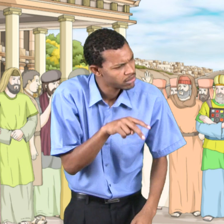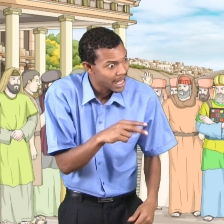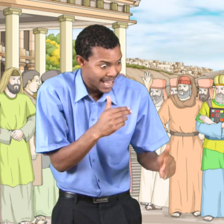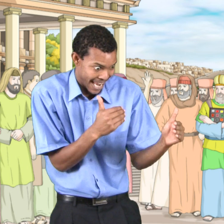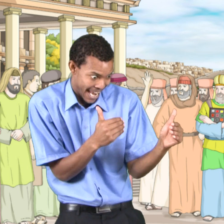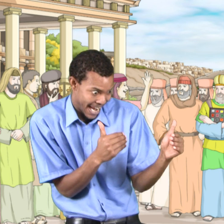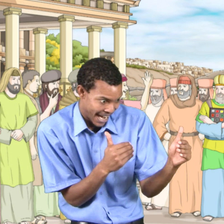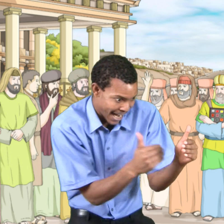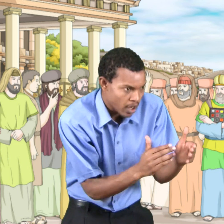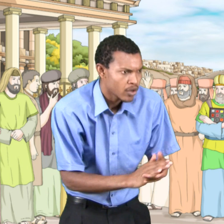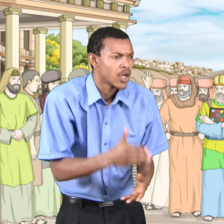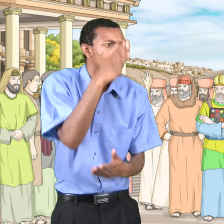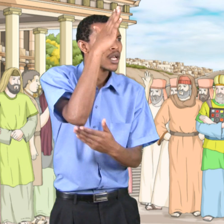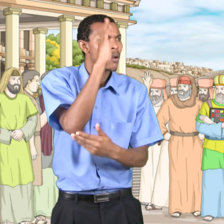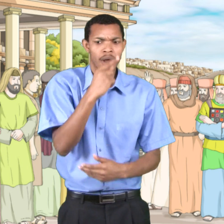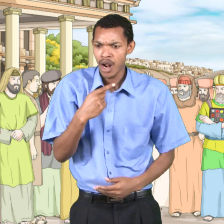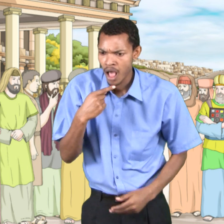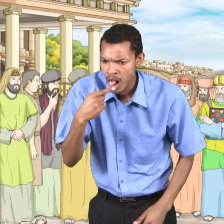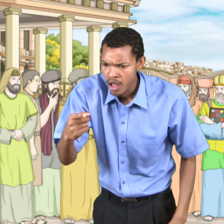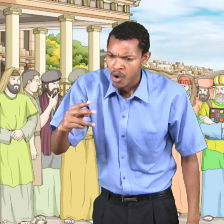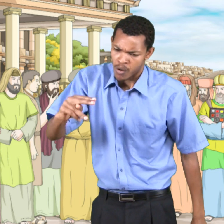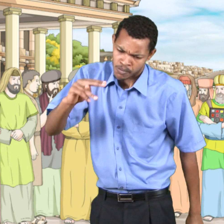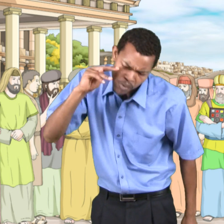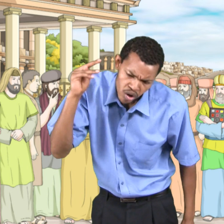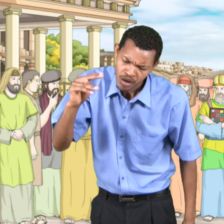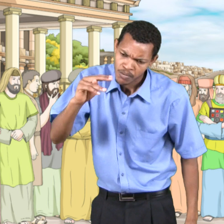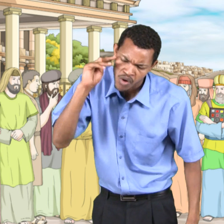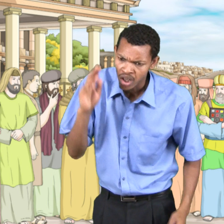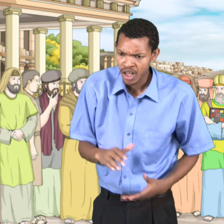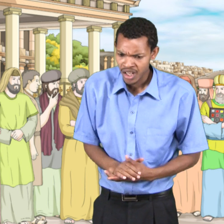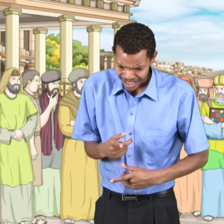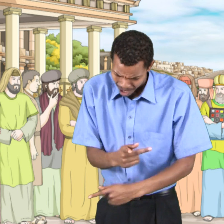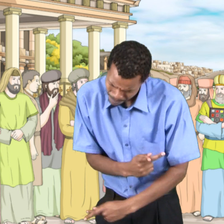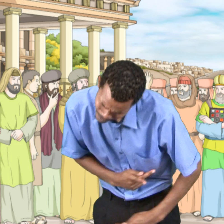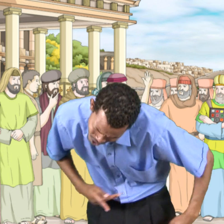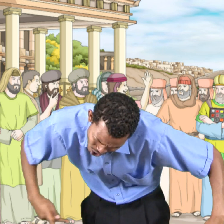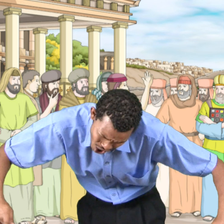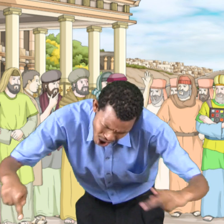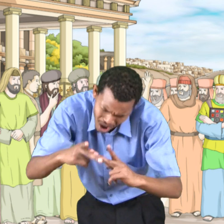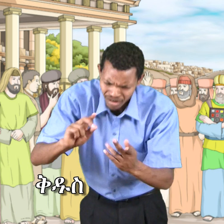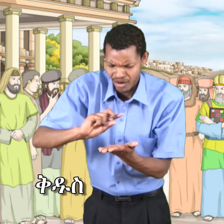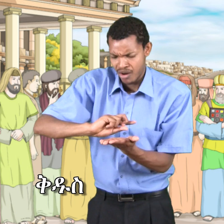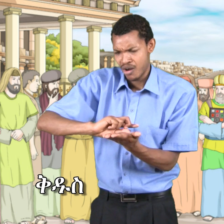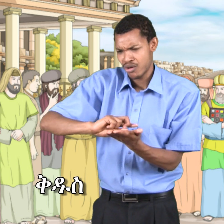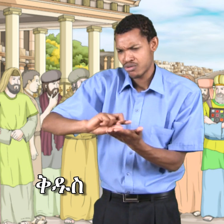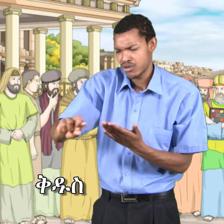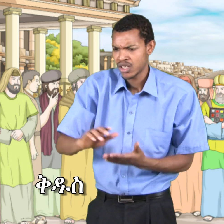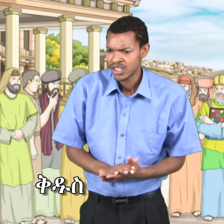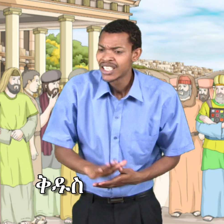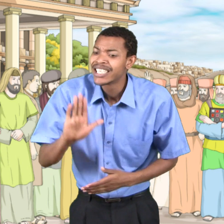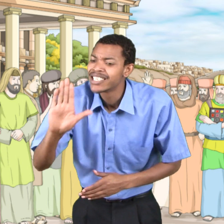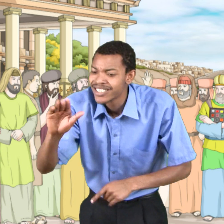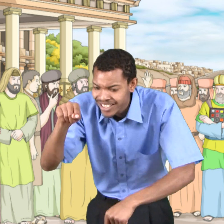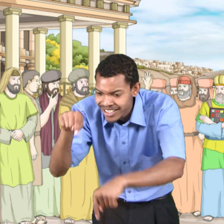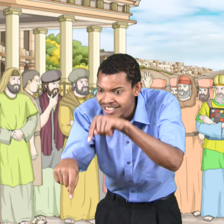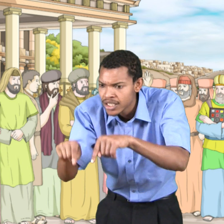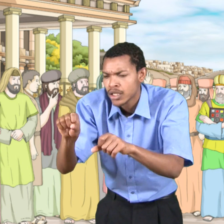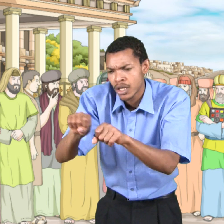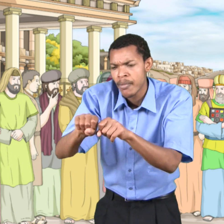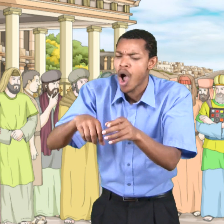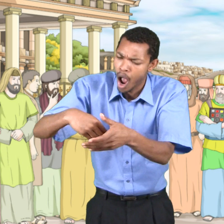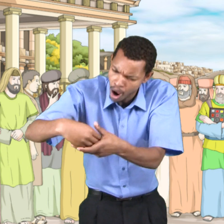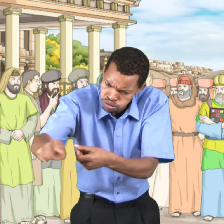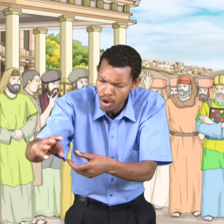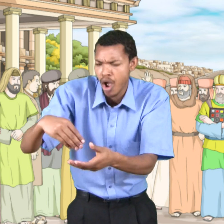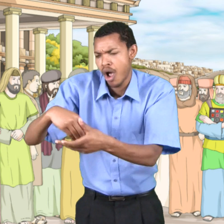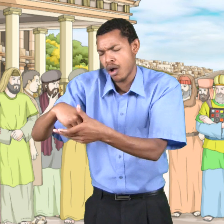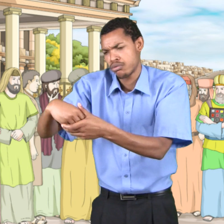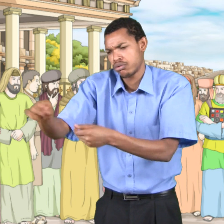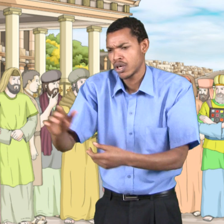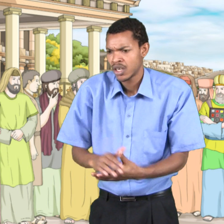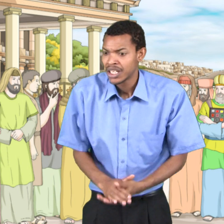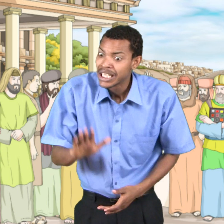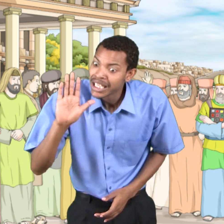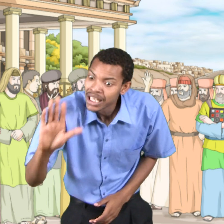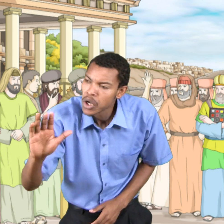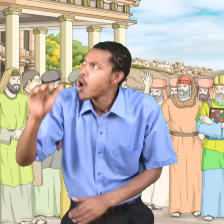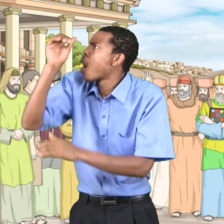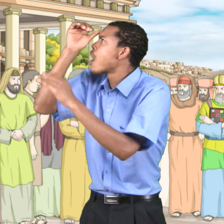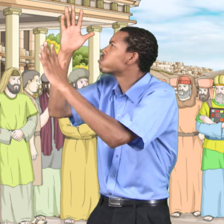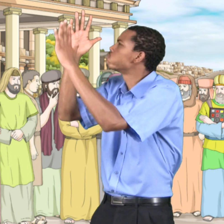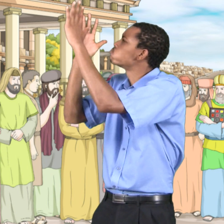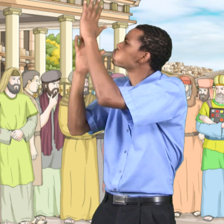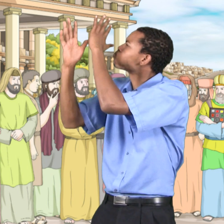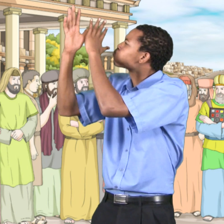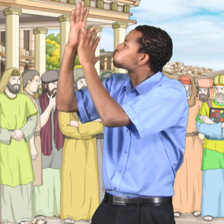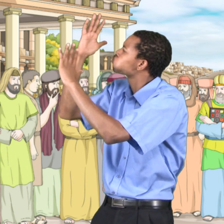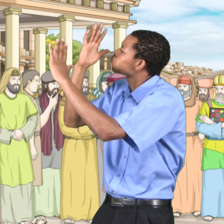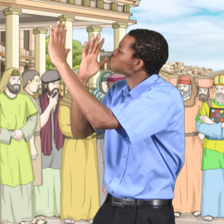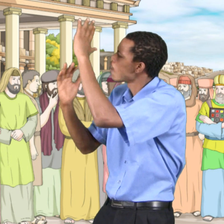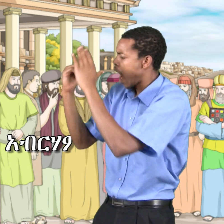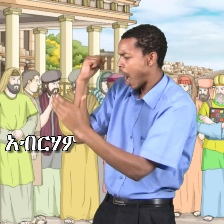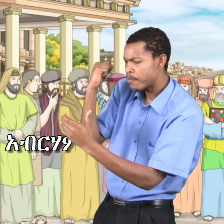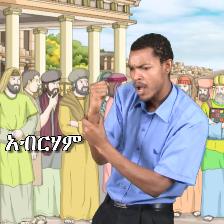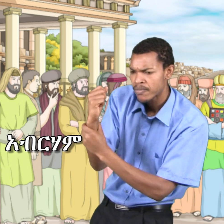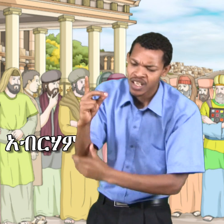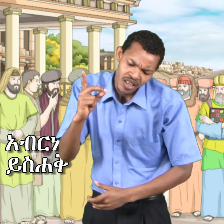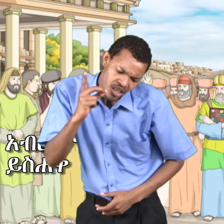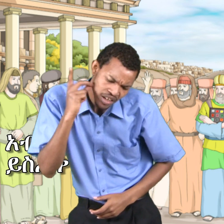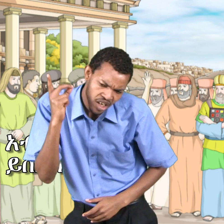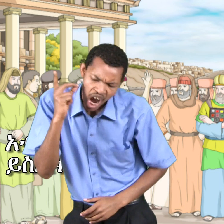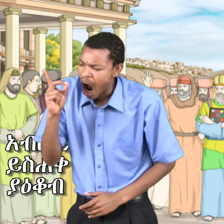When Moses saw it, he marveled at the sight.